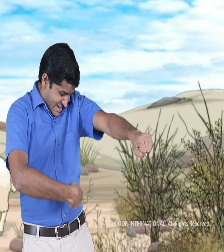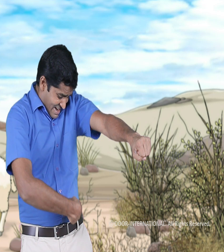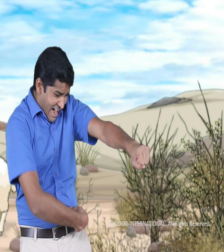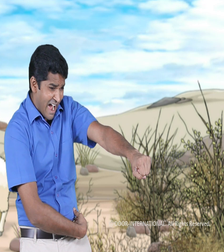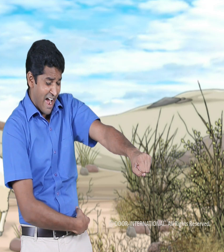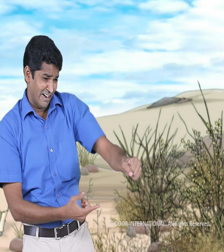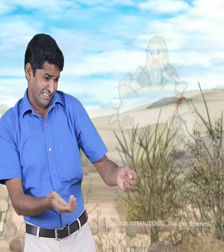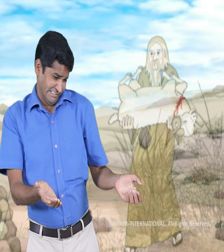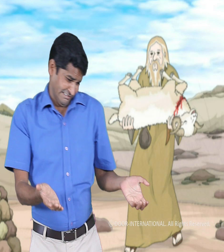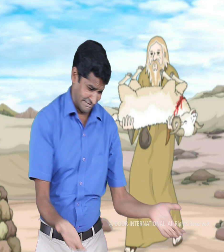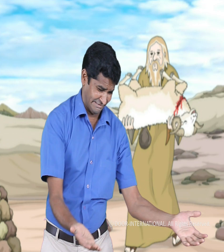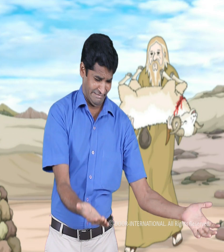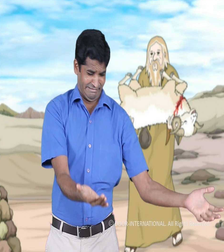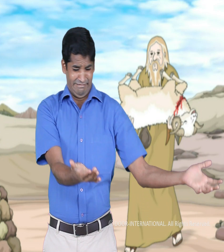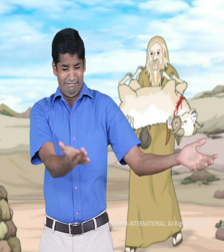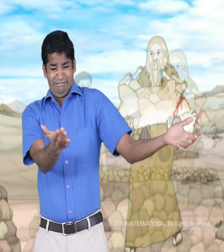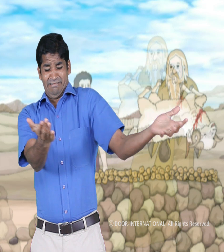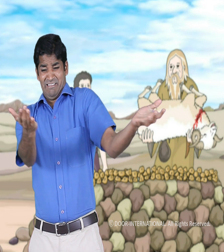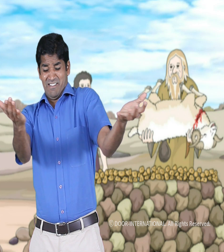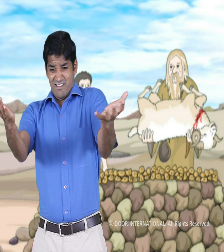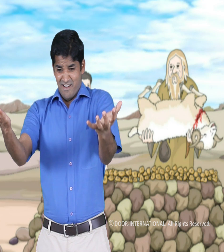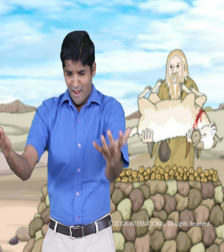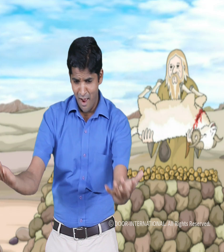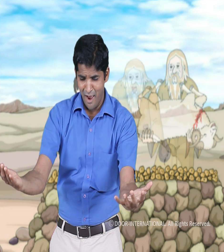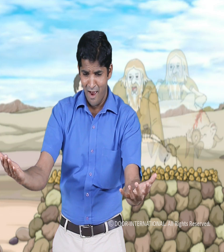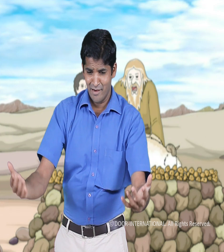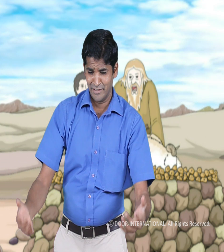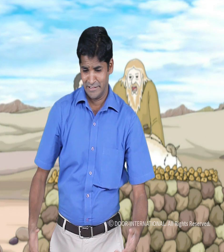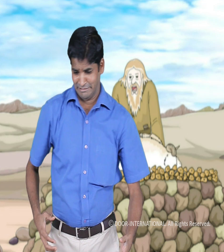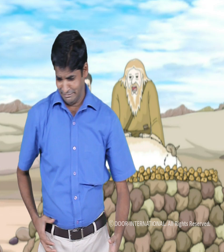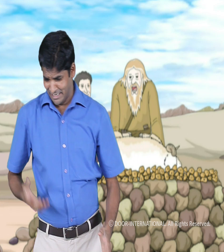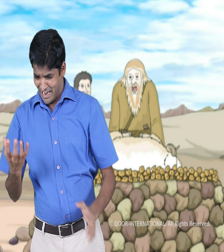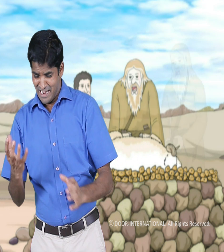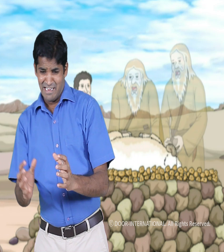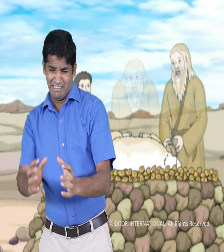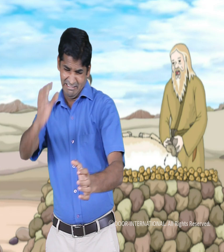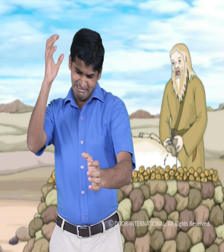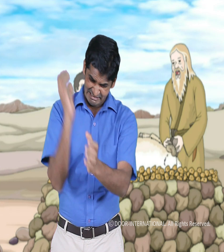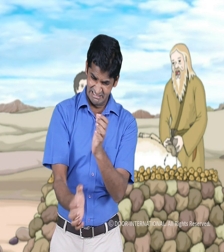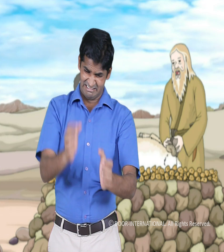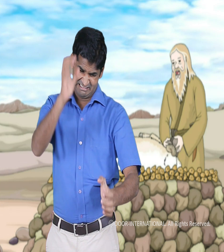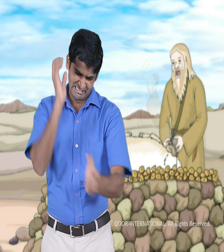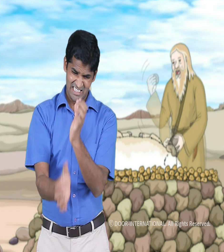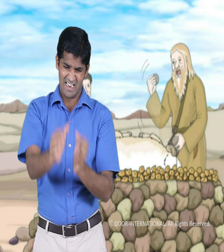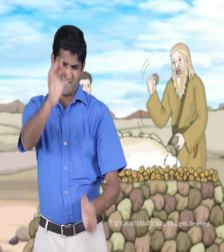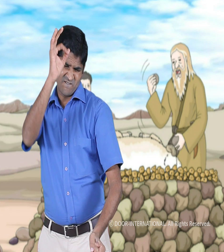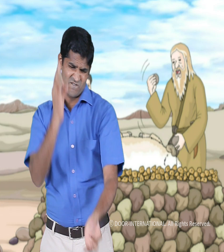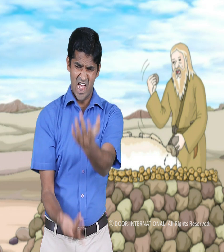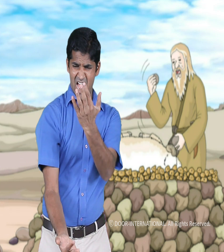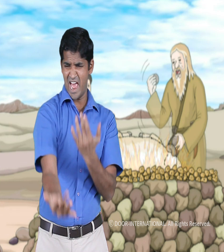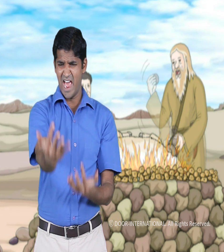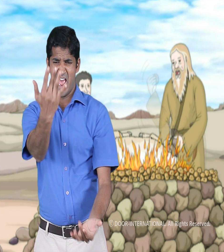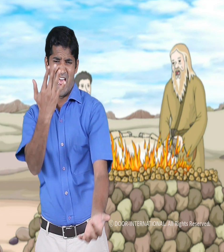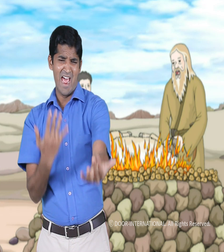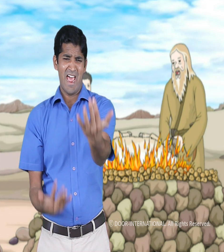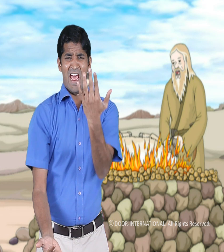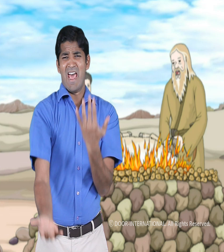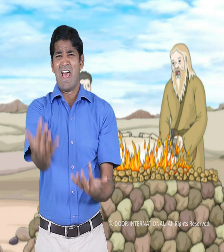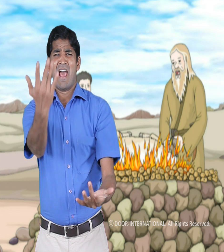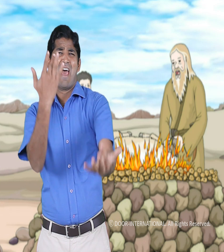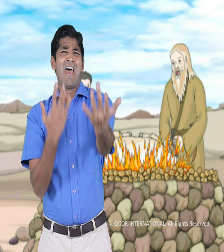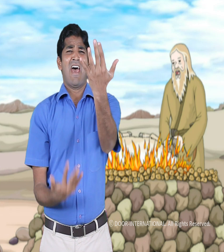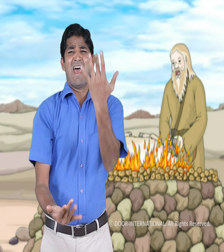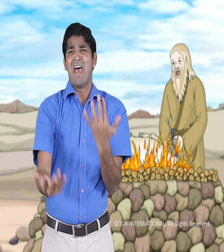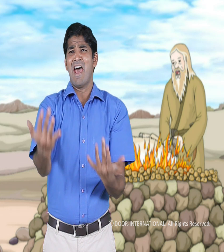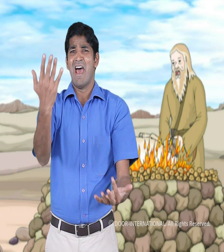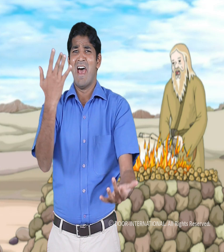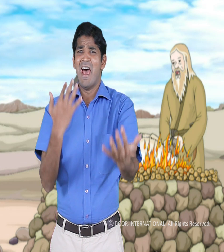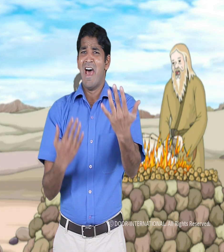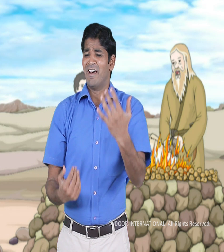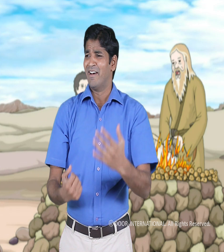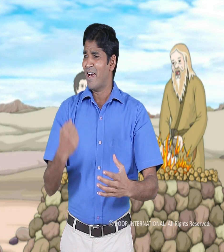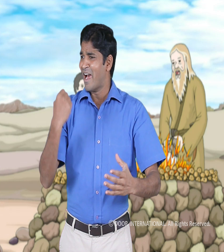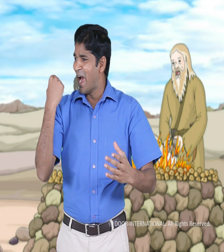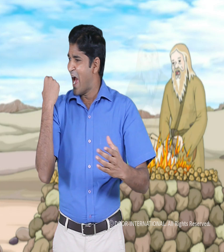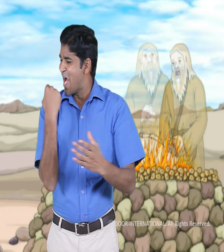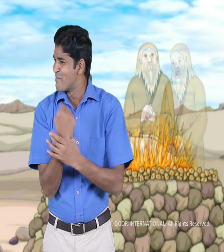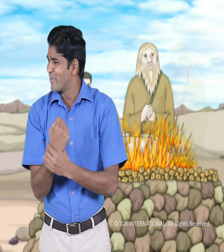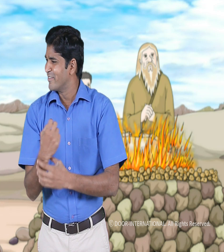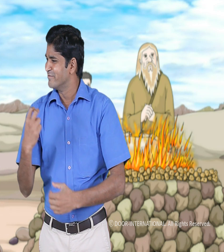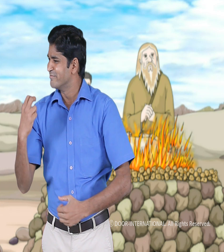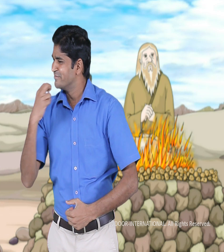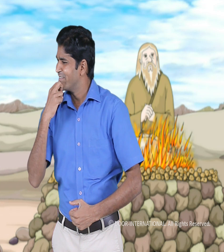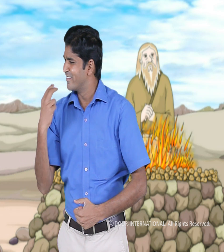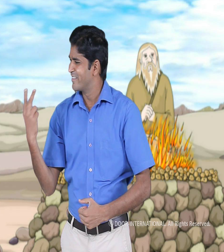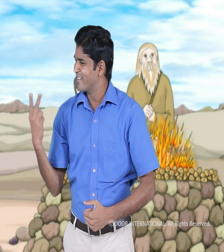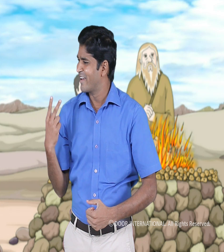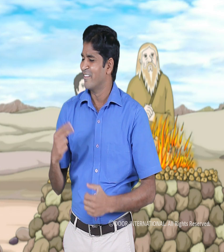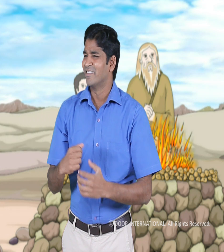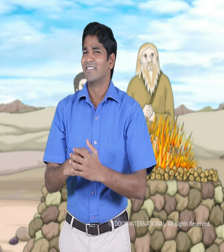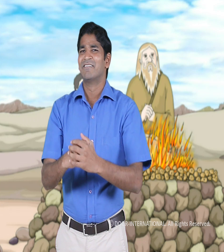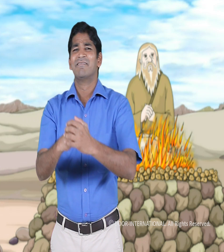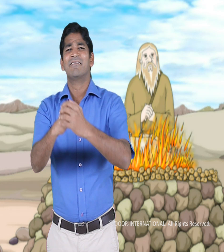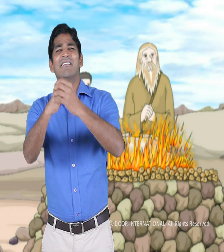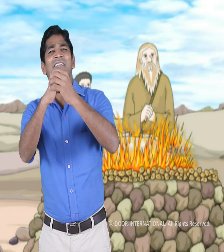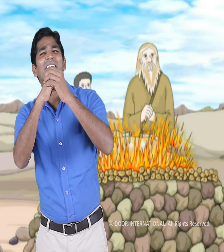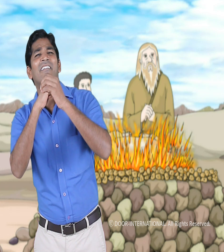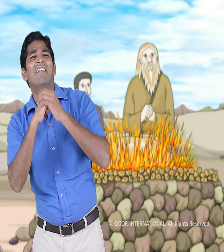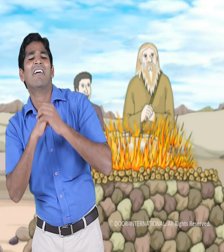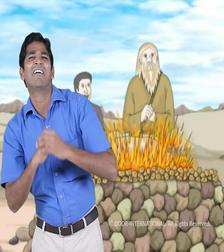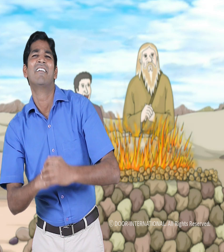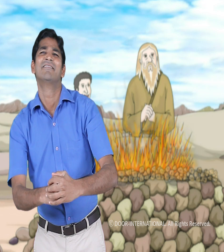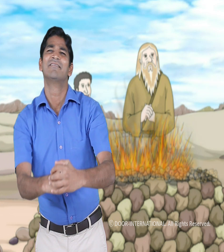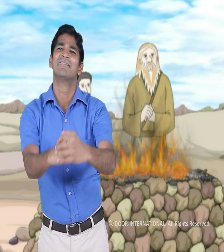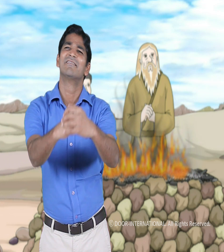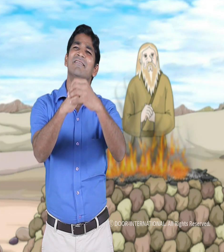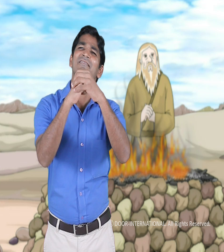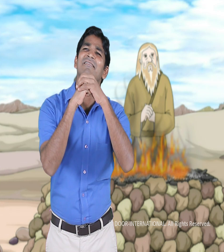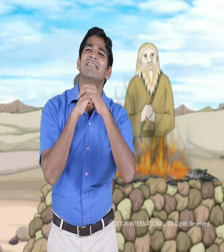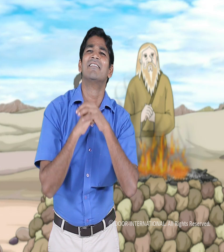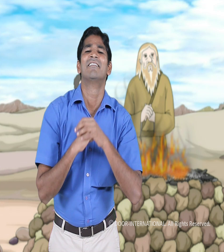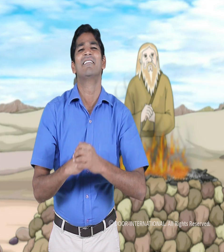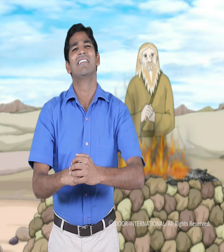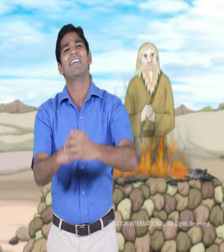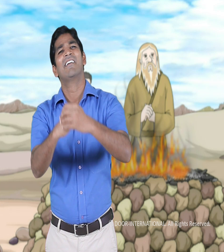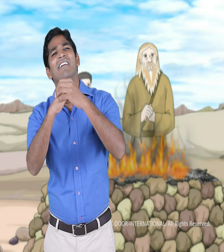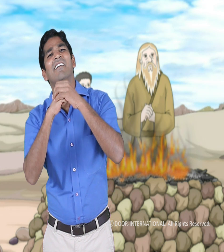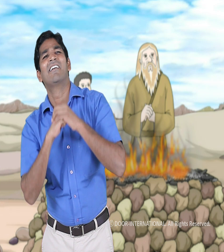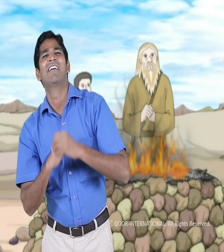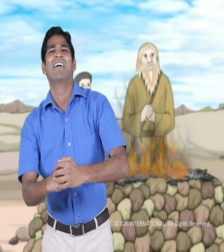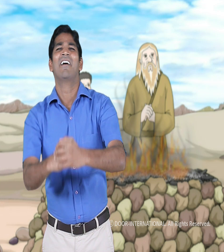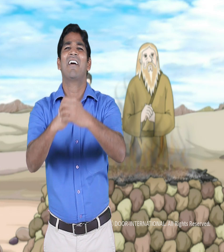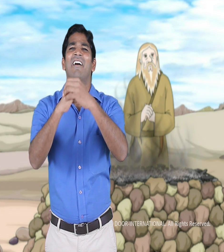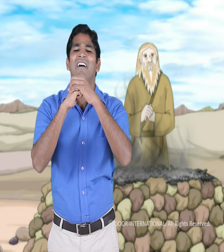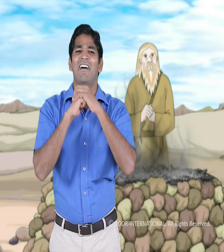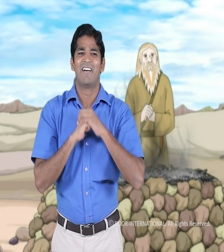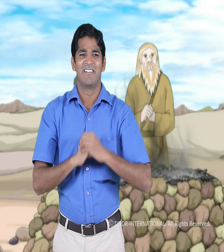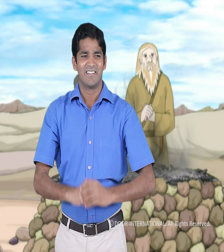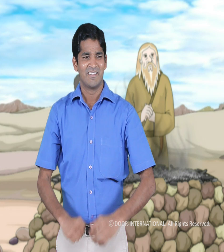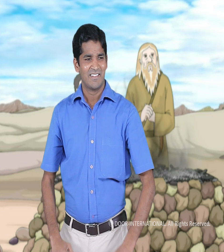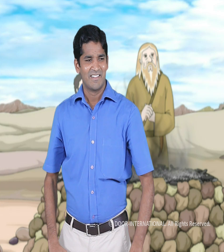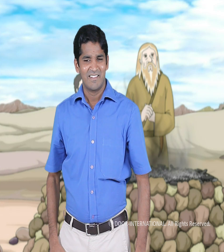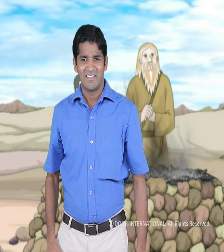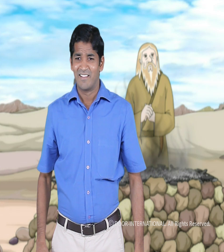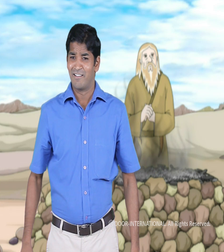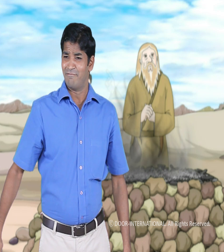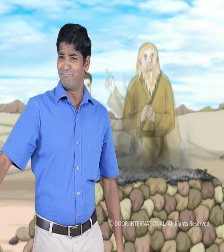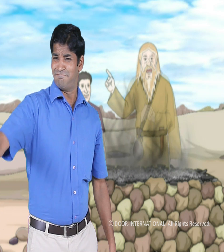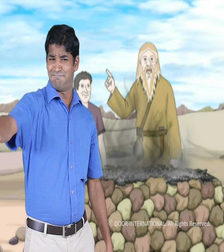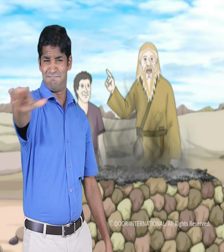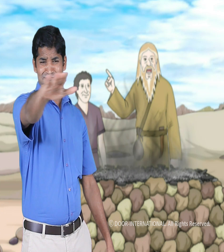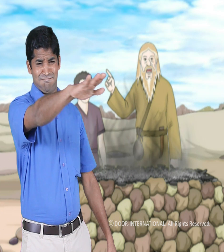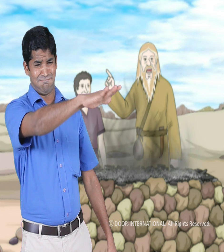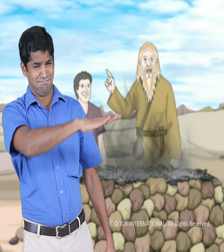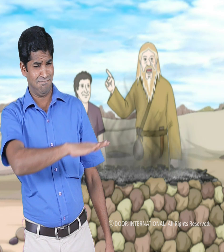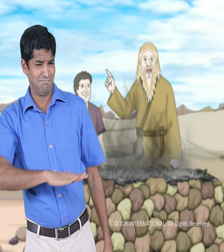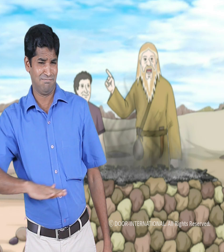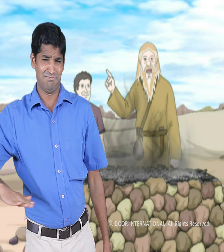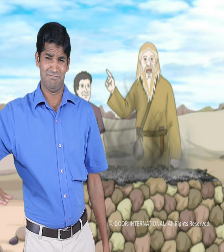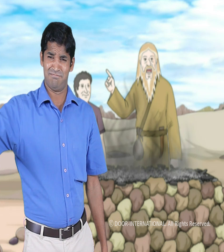So he went and took the ram and offered it as a burnt offering in place of his son.